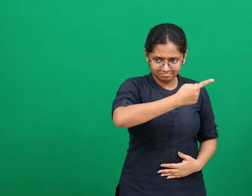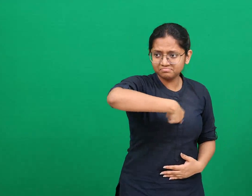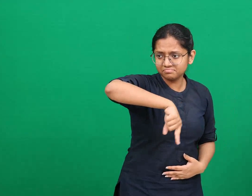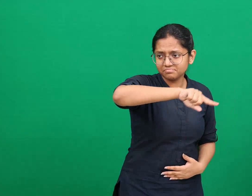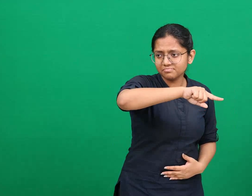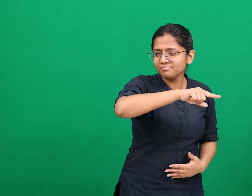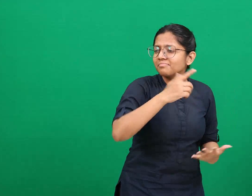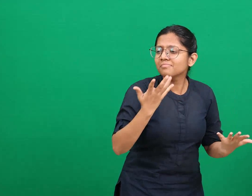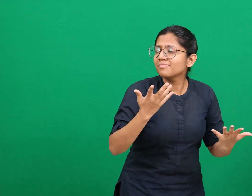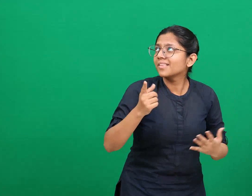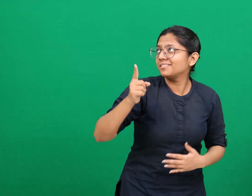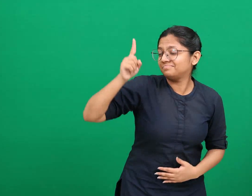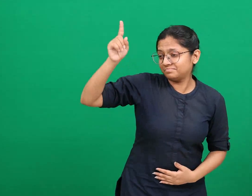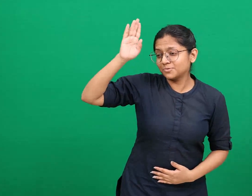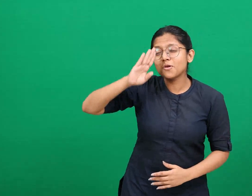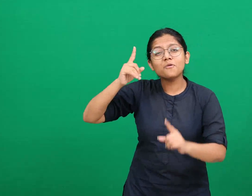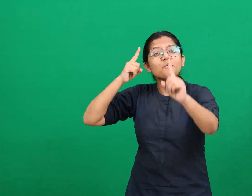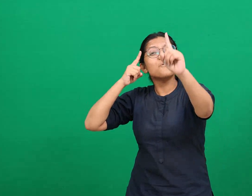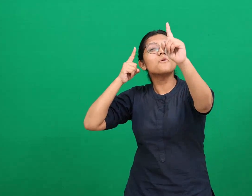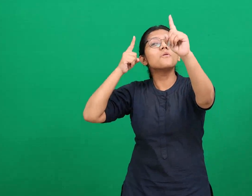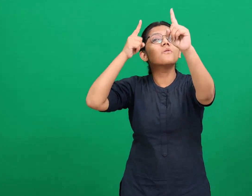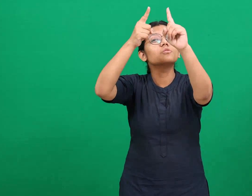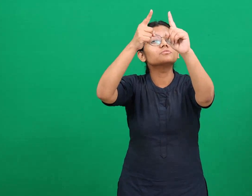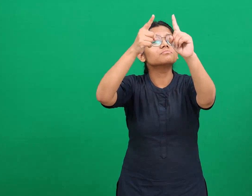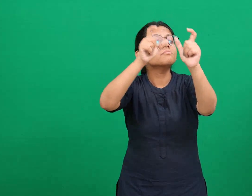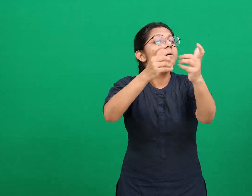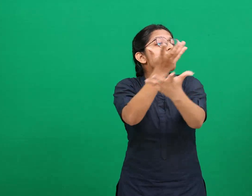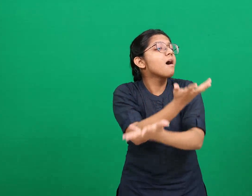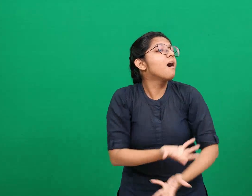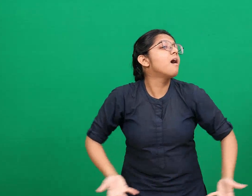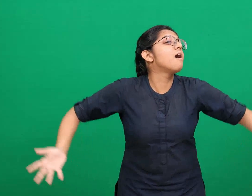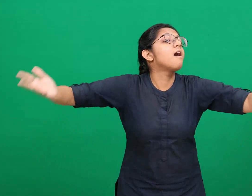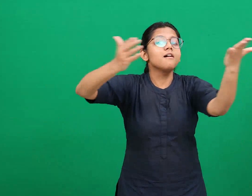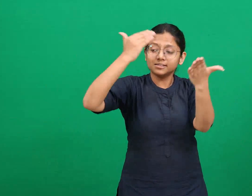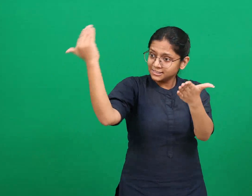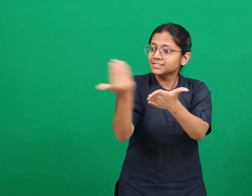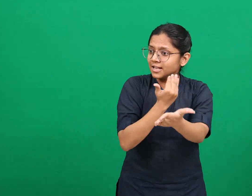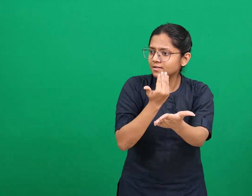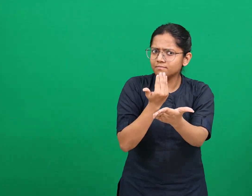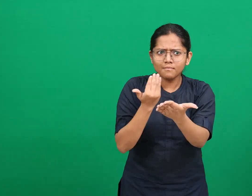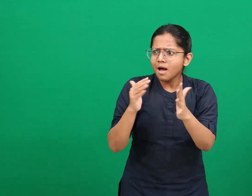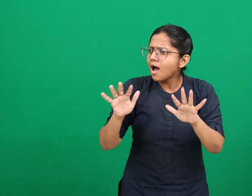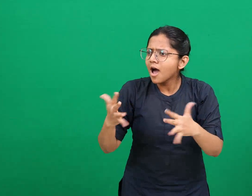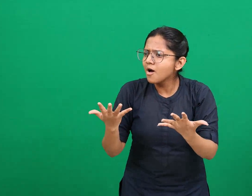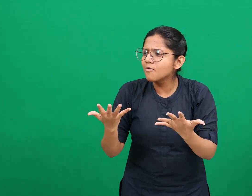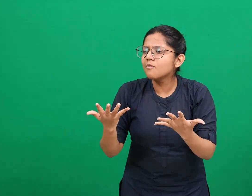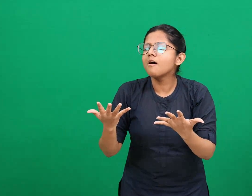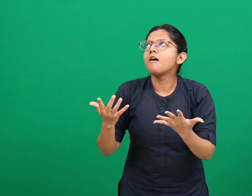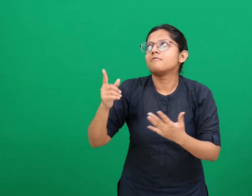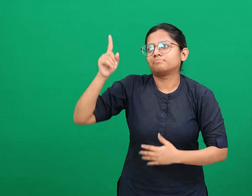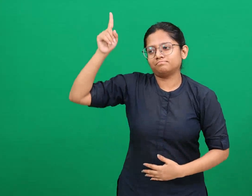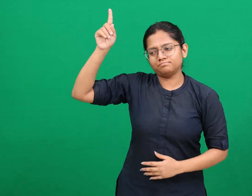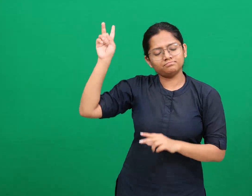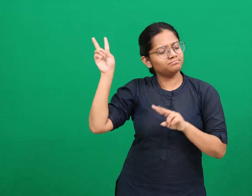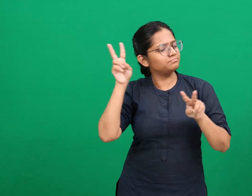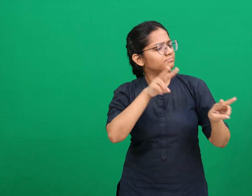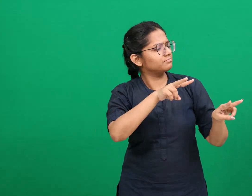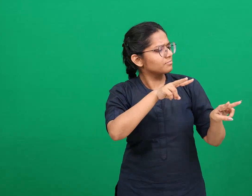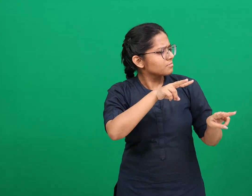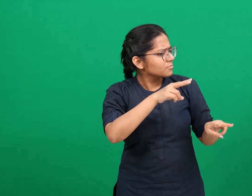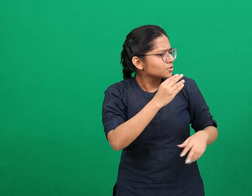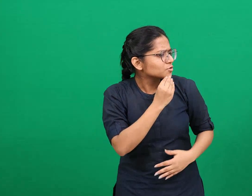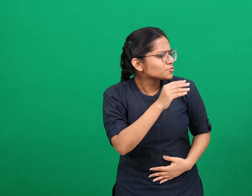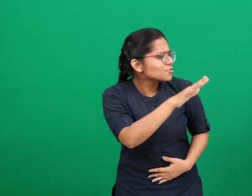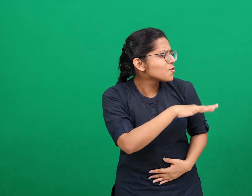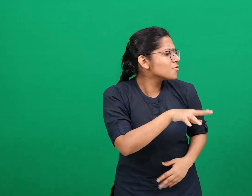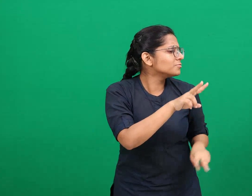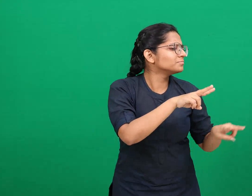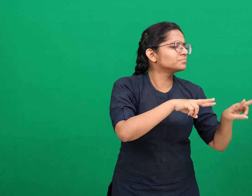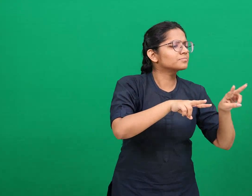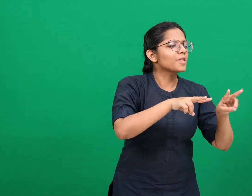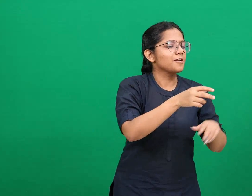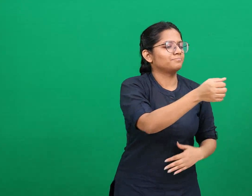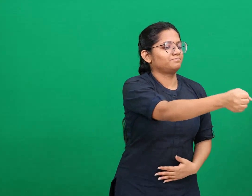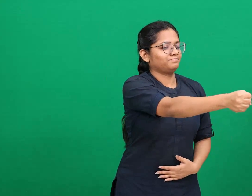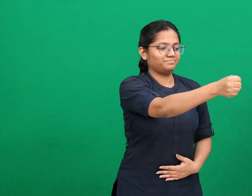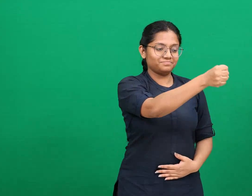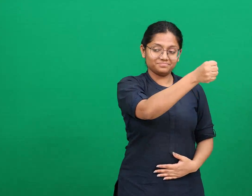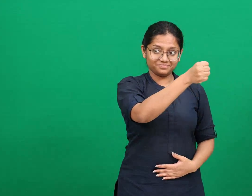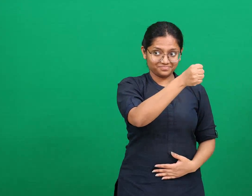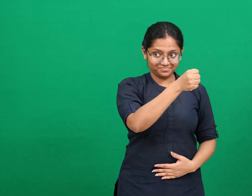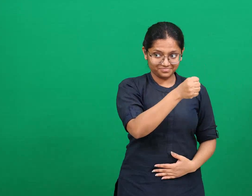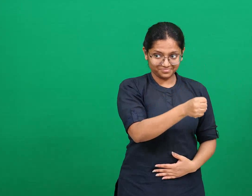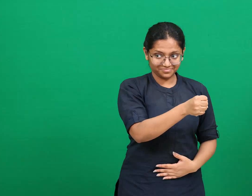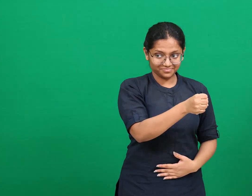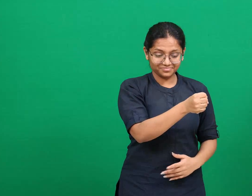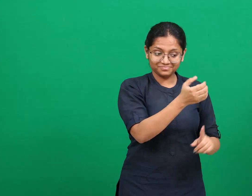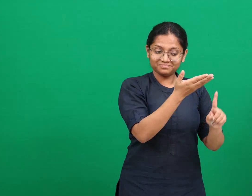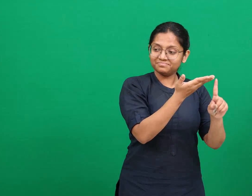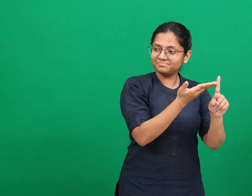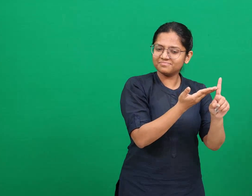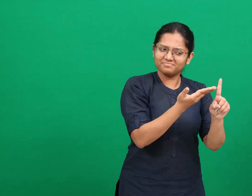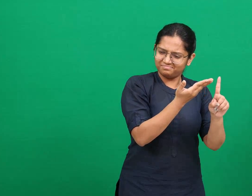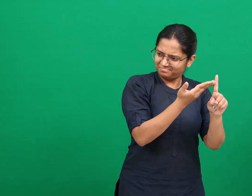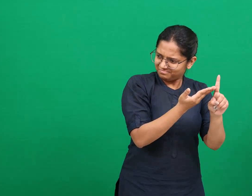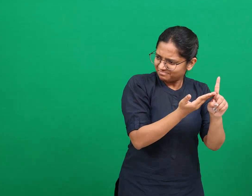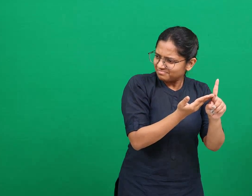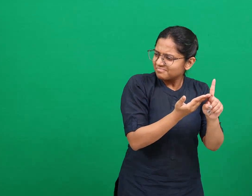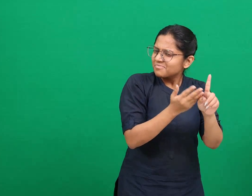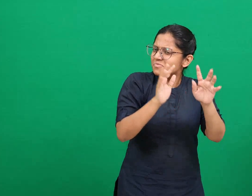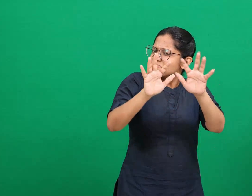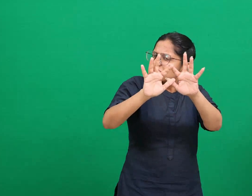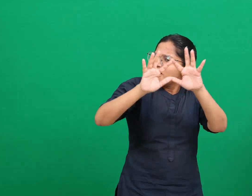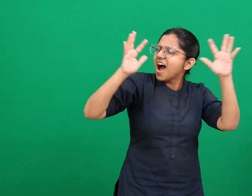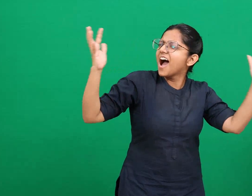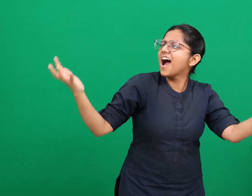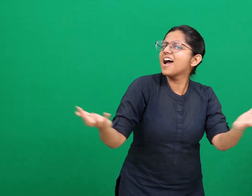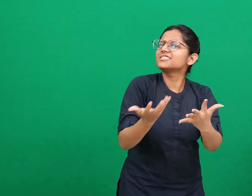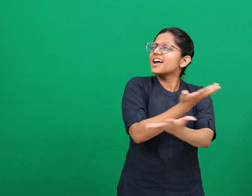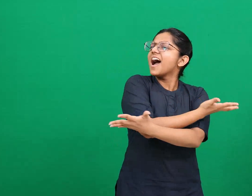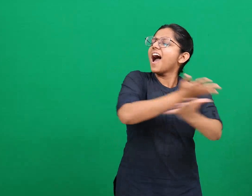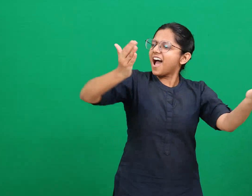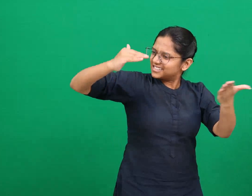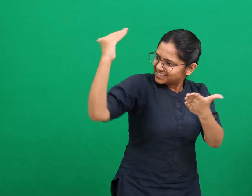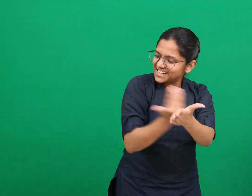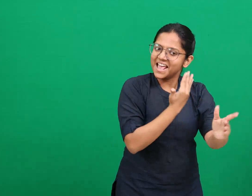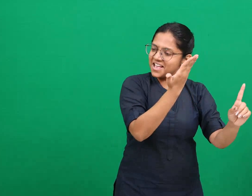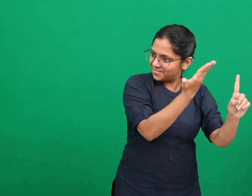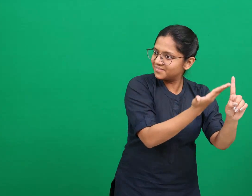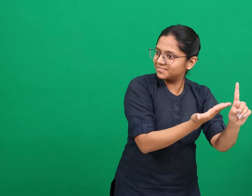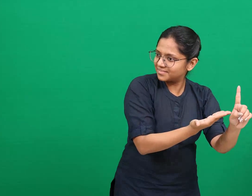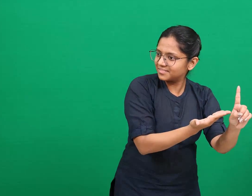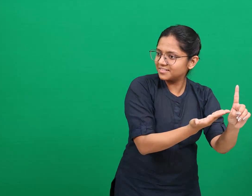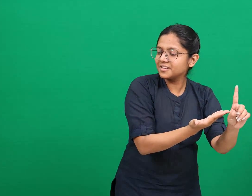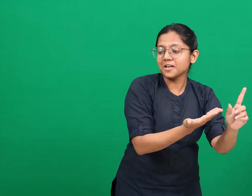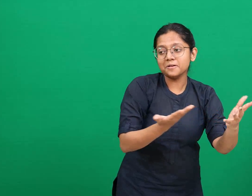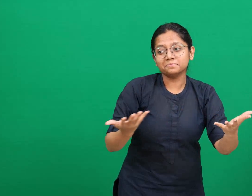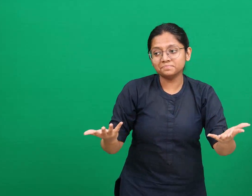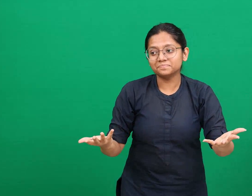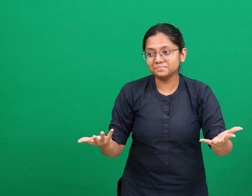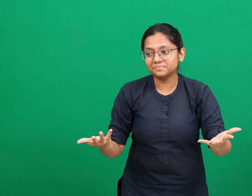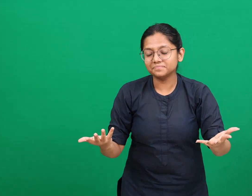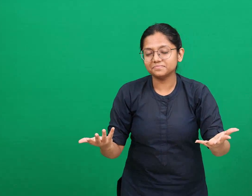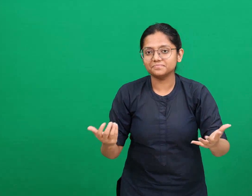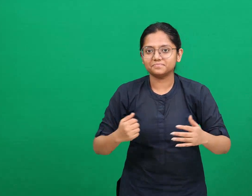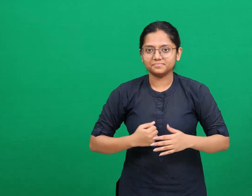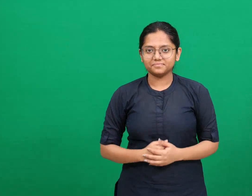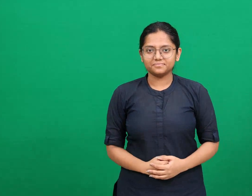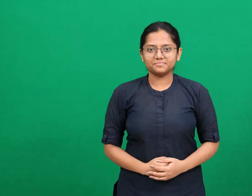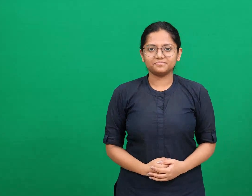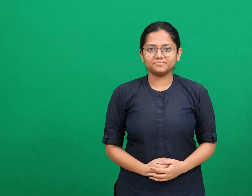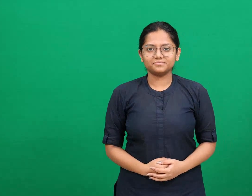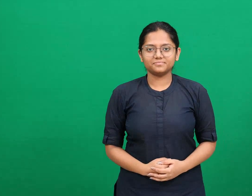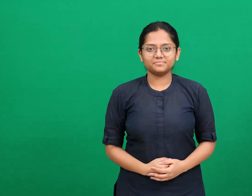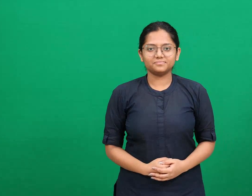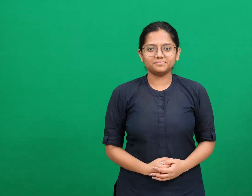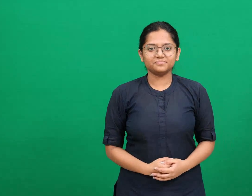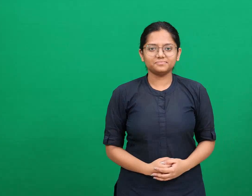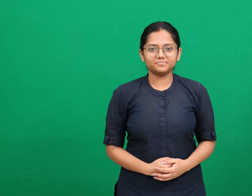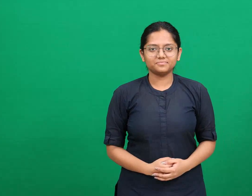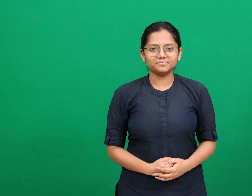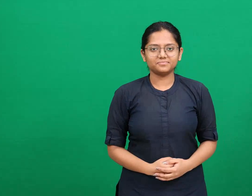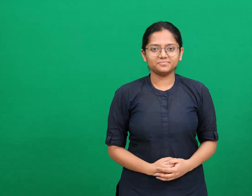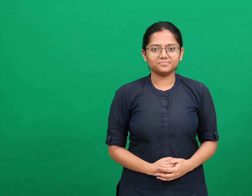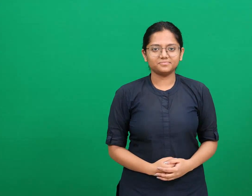You worship what you do not know; we worship what we do know, for salvation is from the Jews.